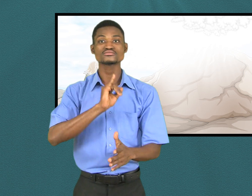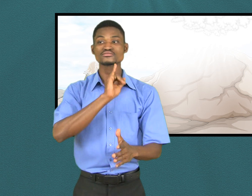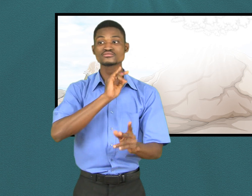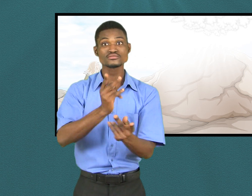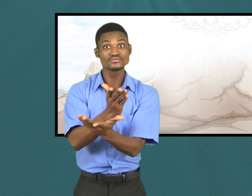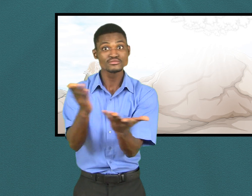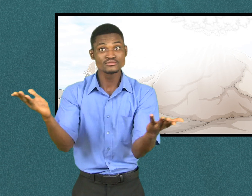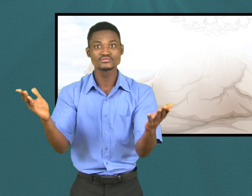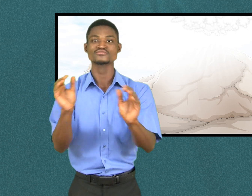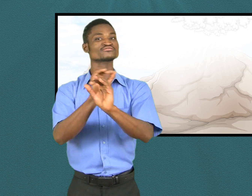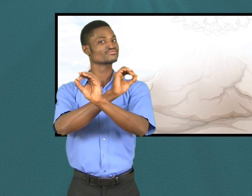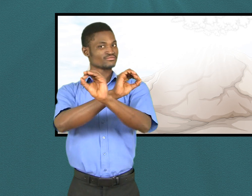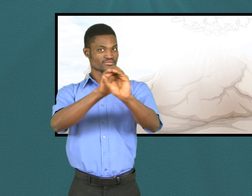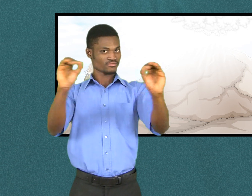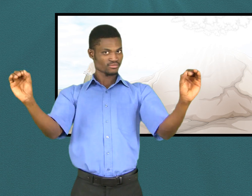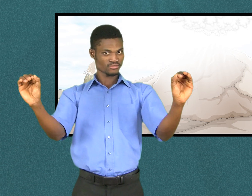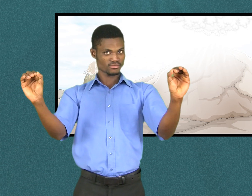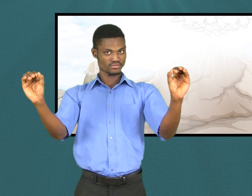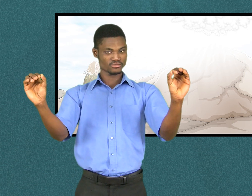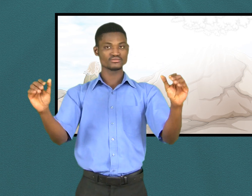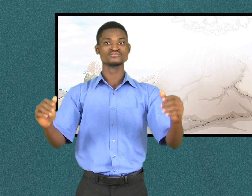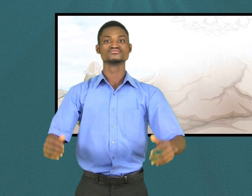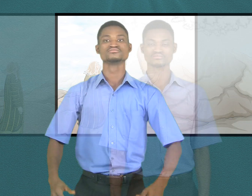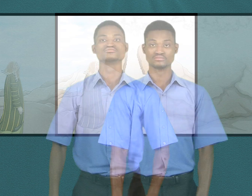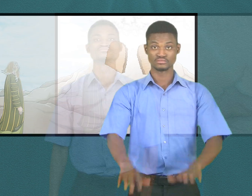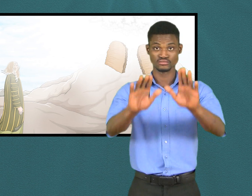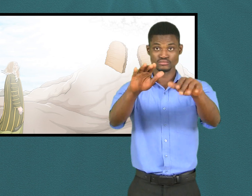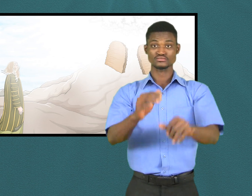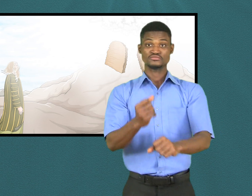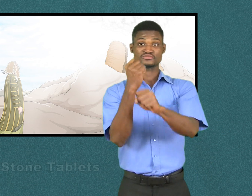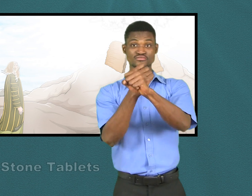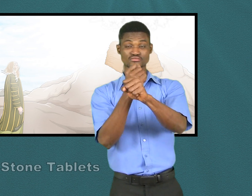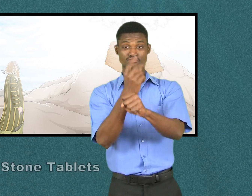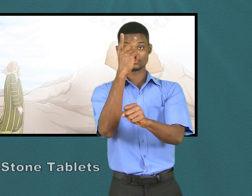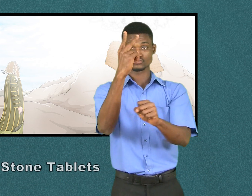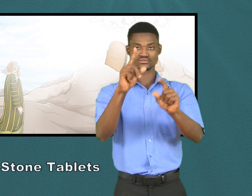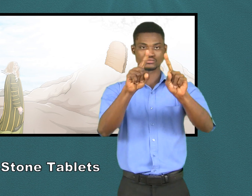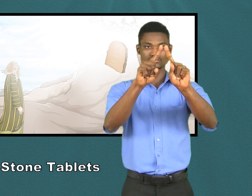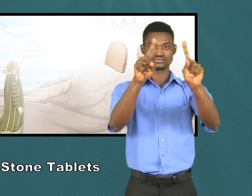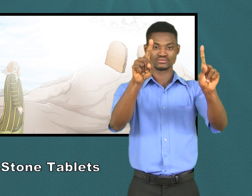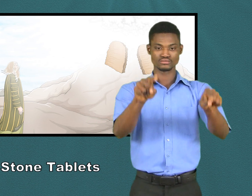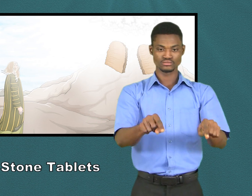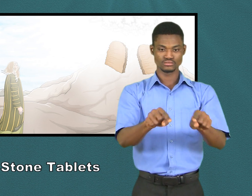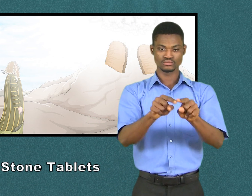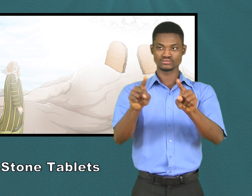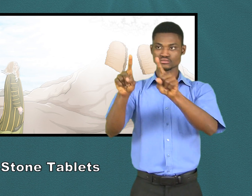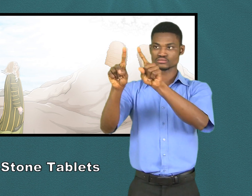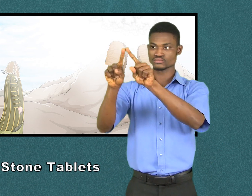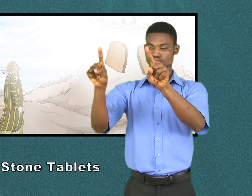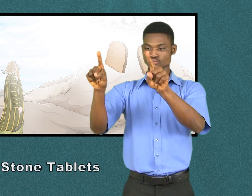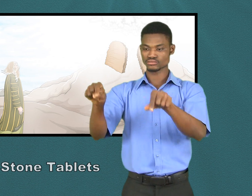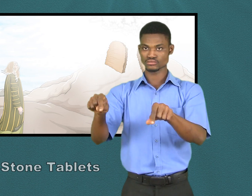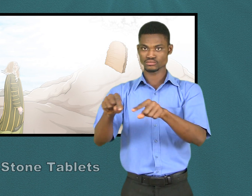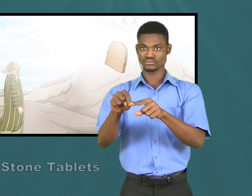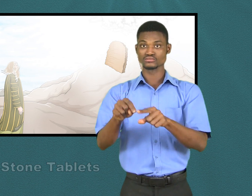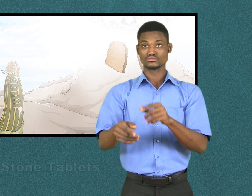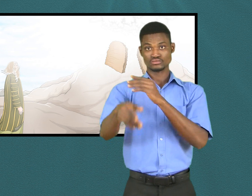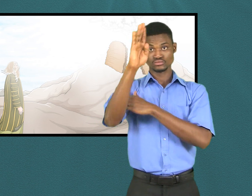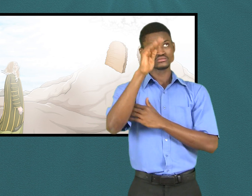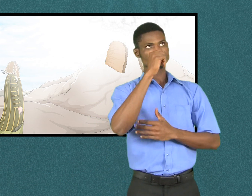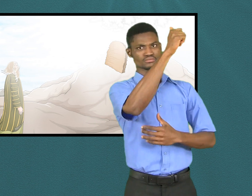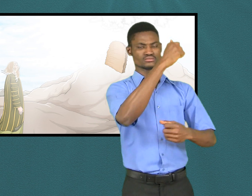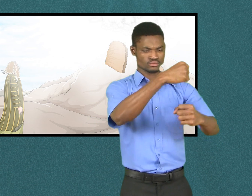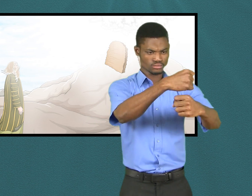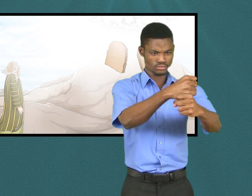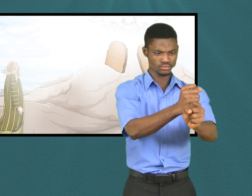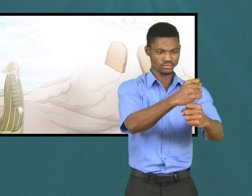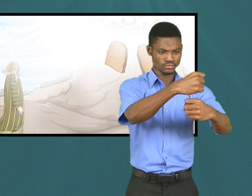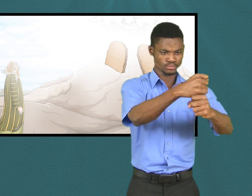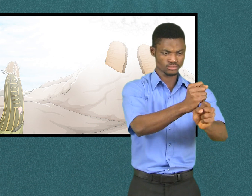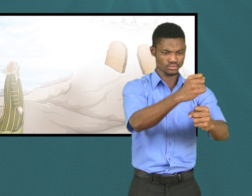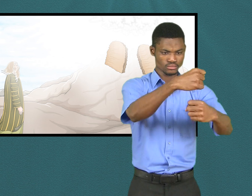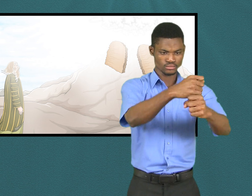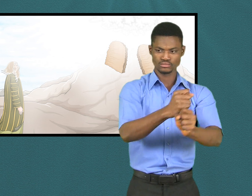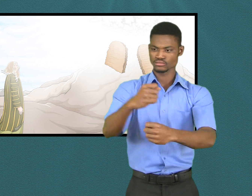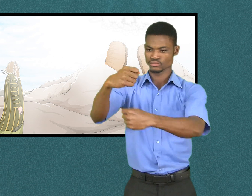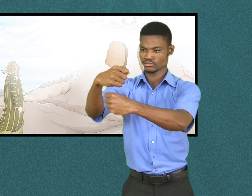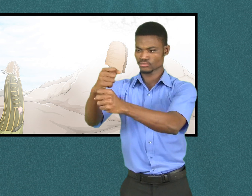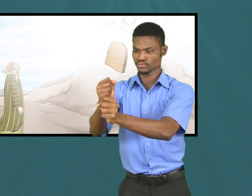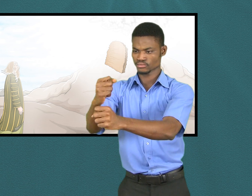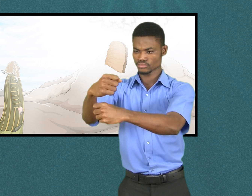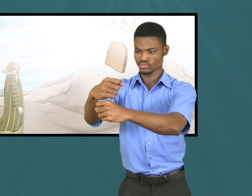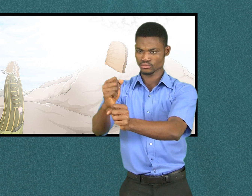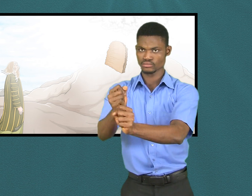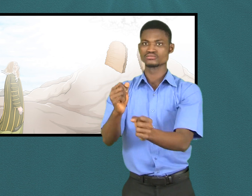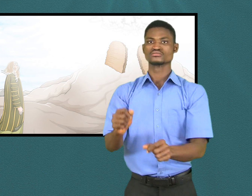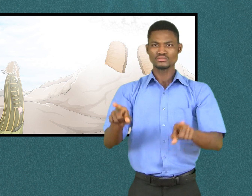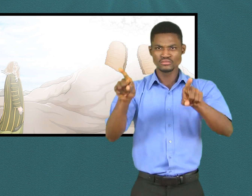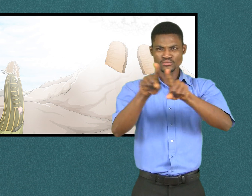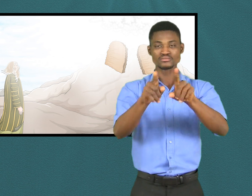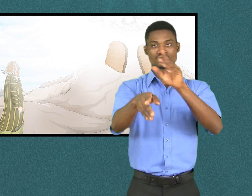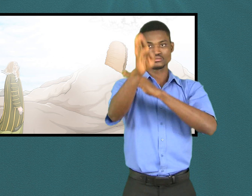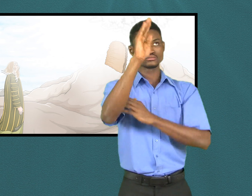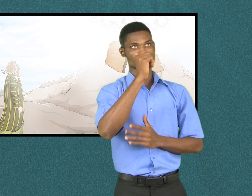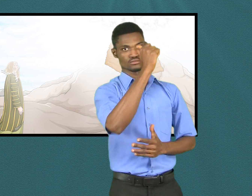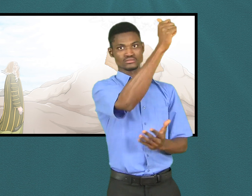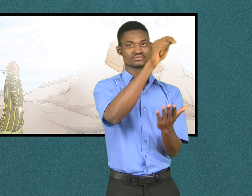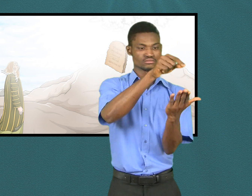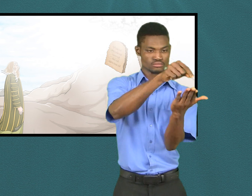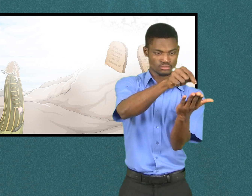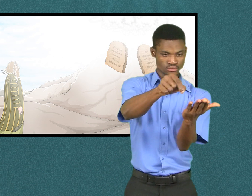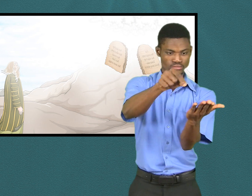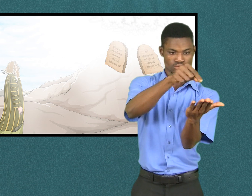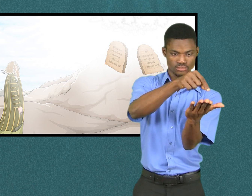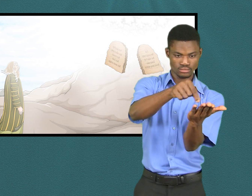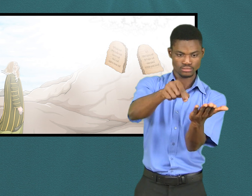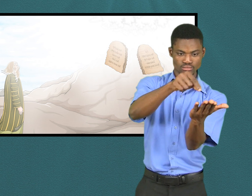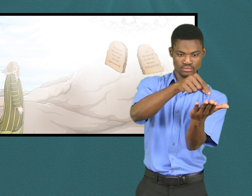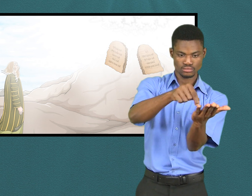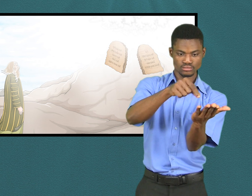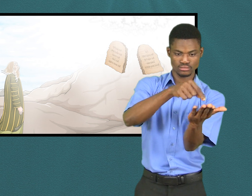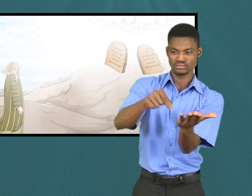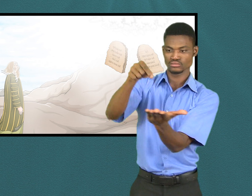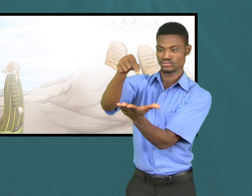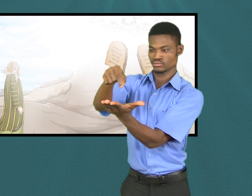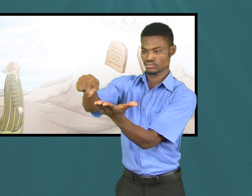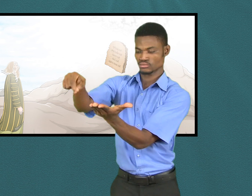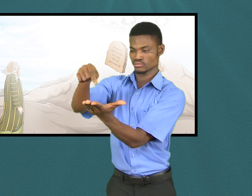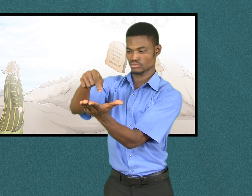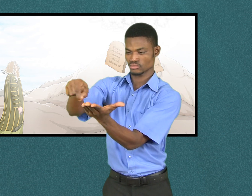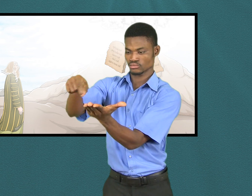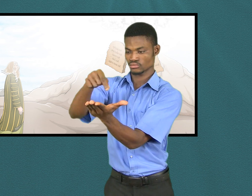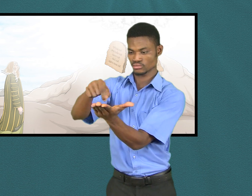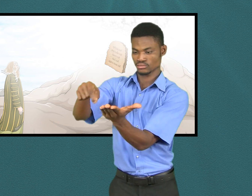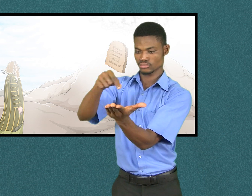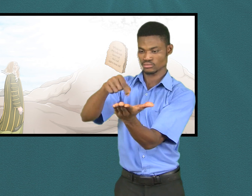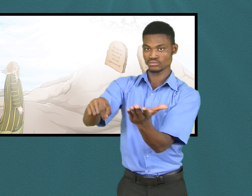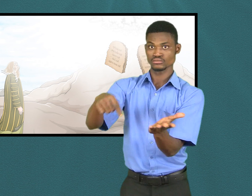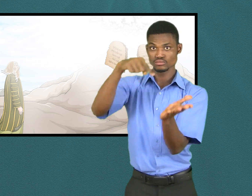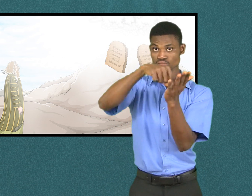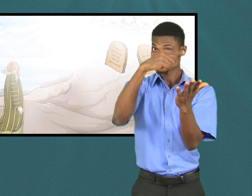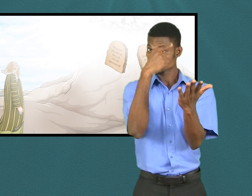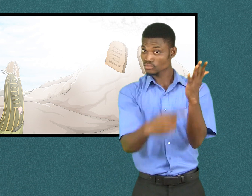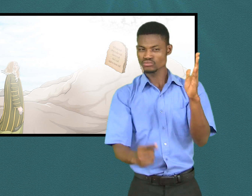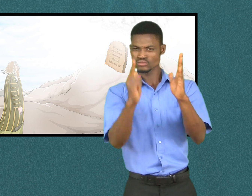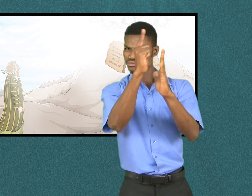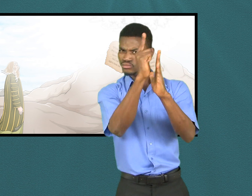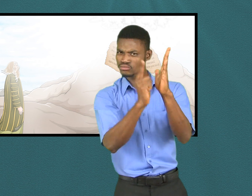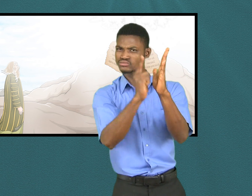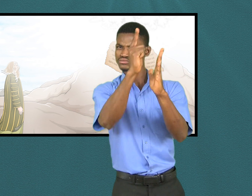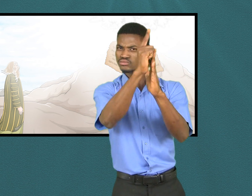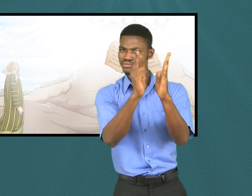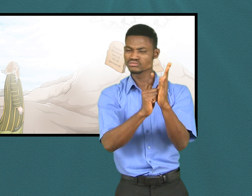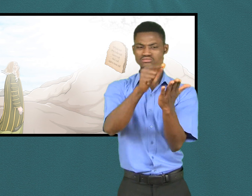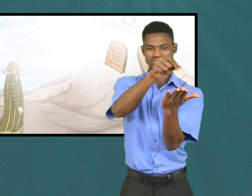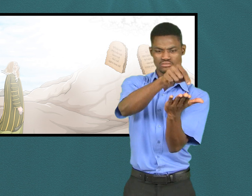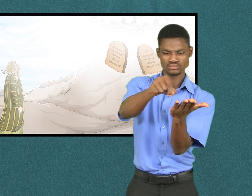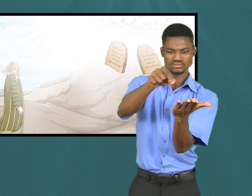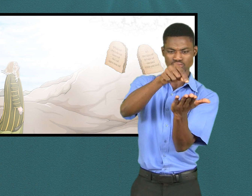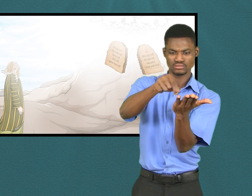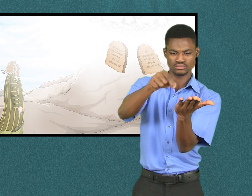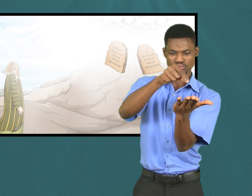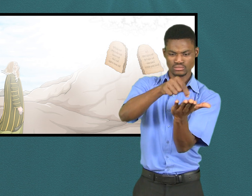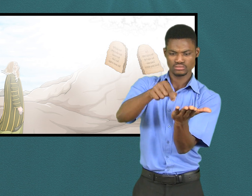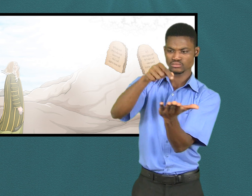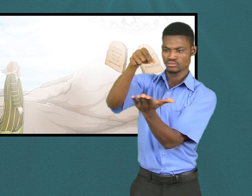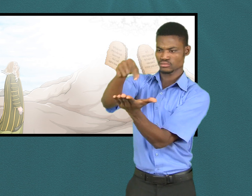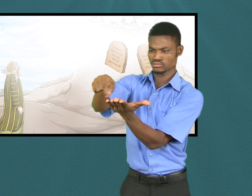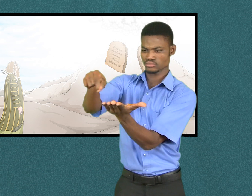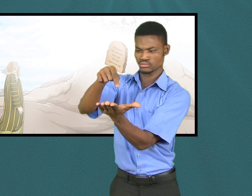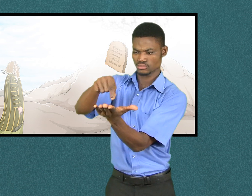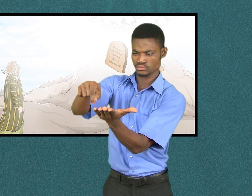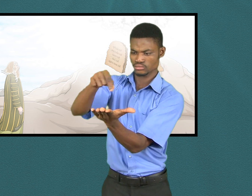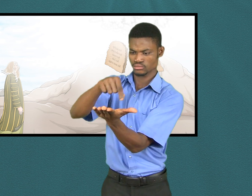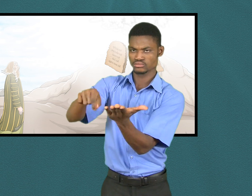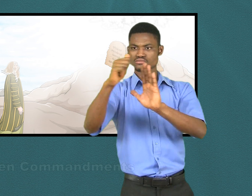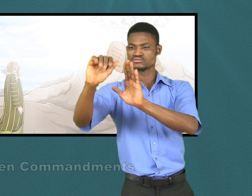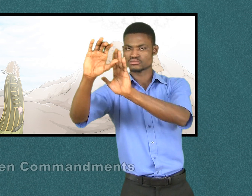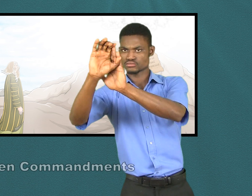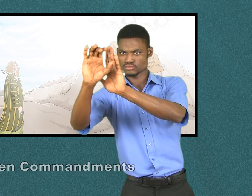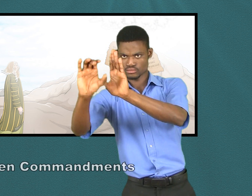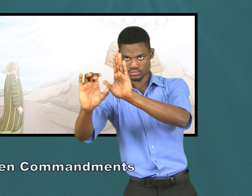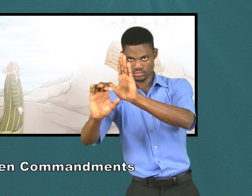Then Moses turned and went down the mountain with the two tablets of the Testimony in his hands. They were inscribed on both sides, front and back.